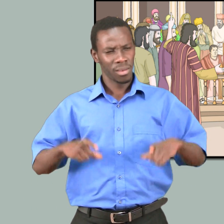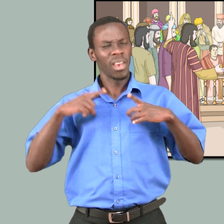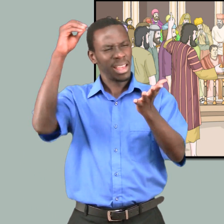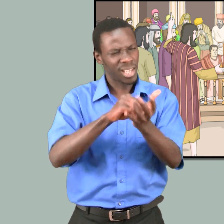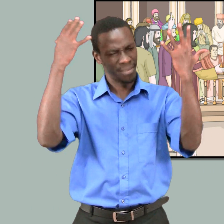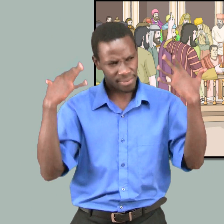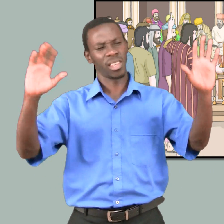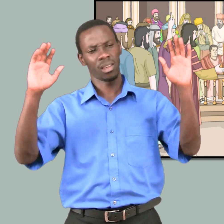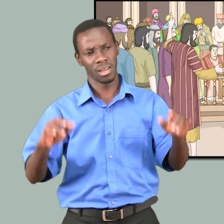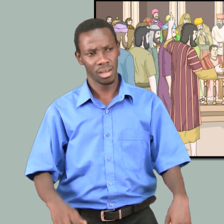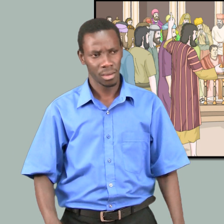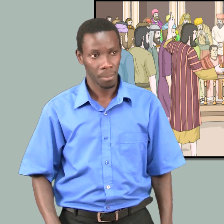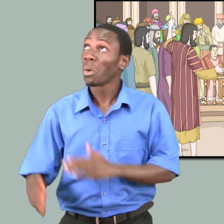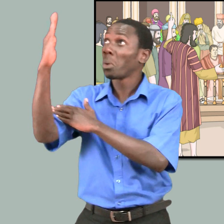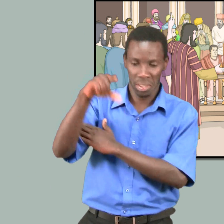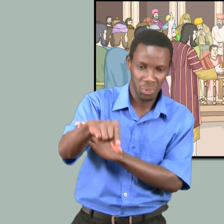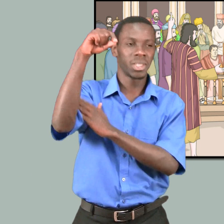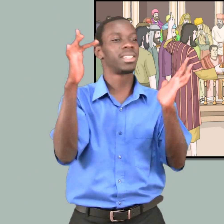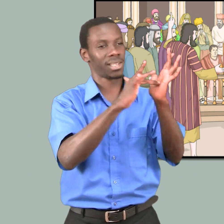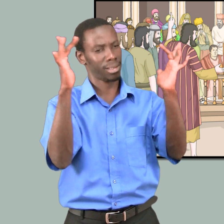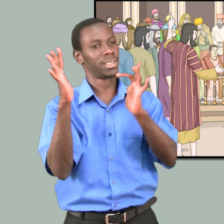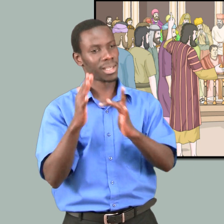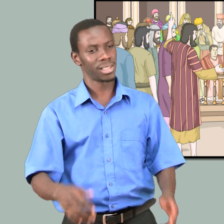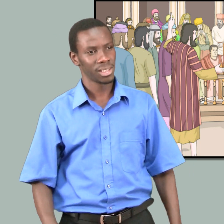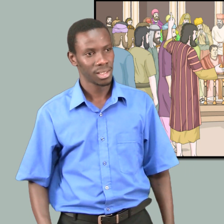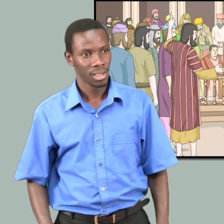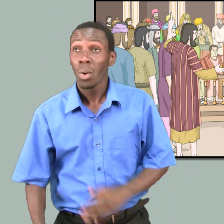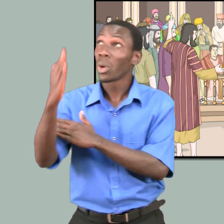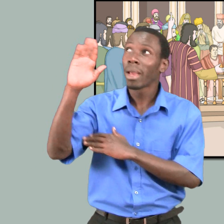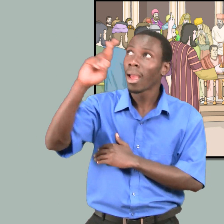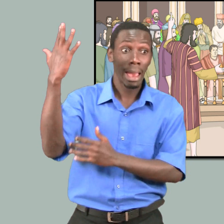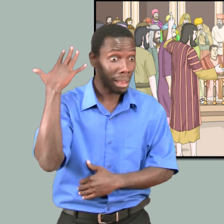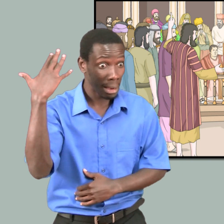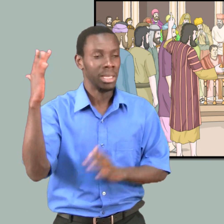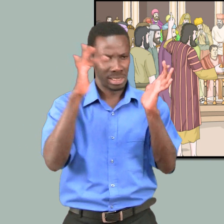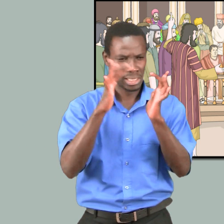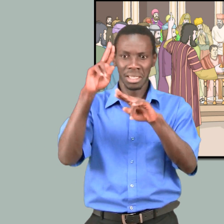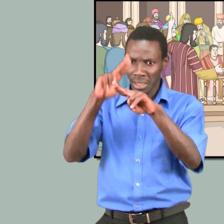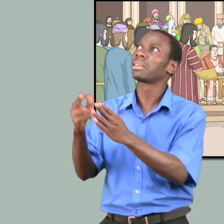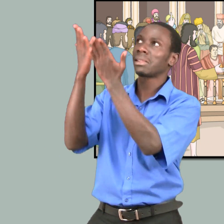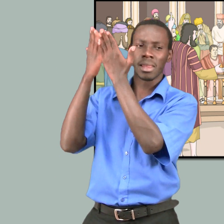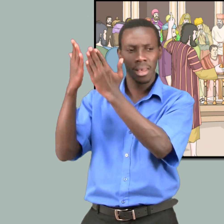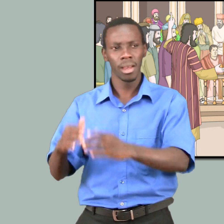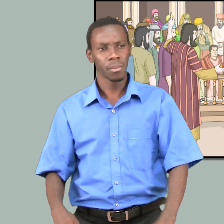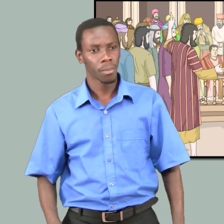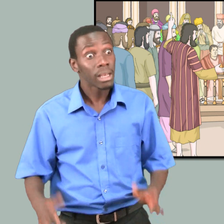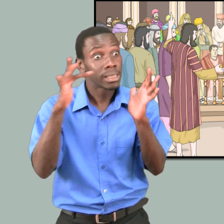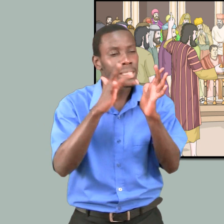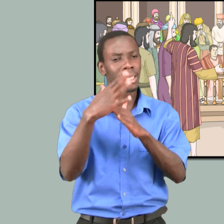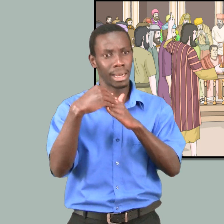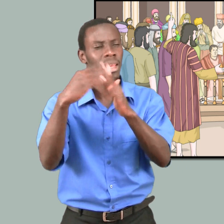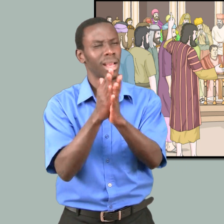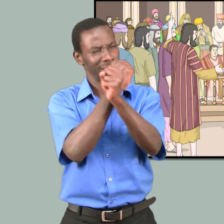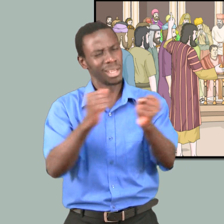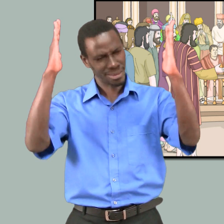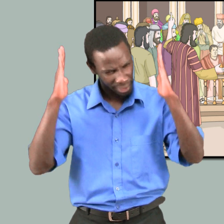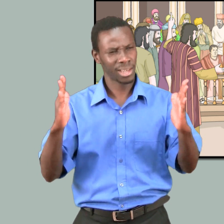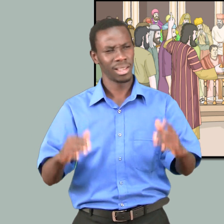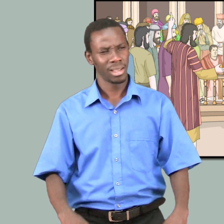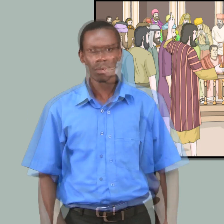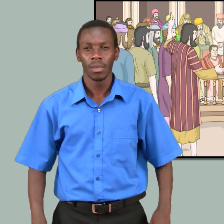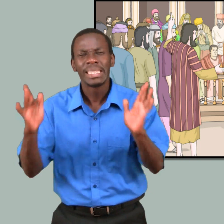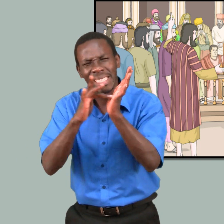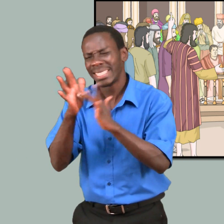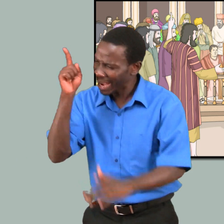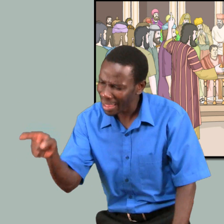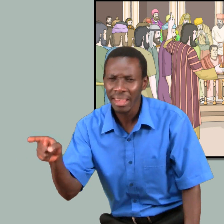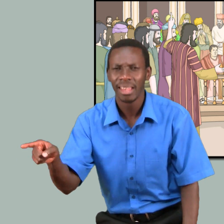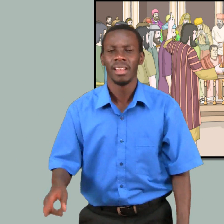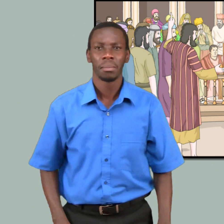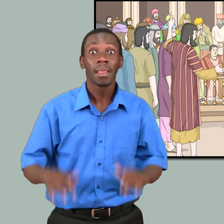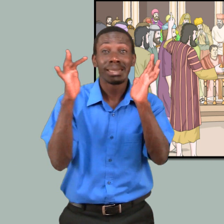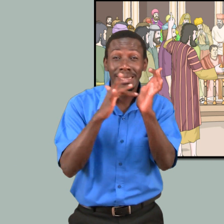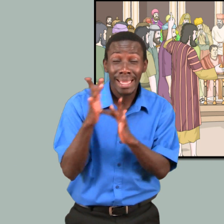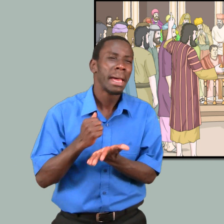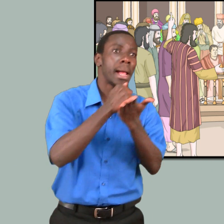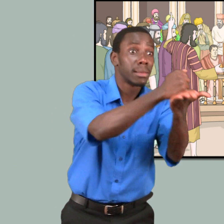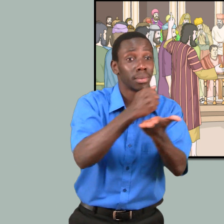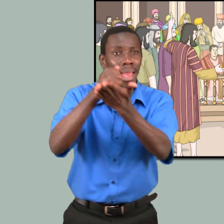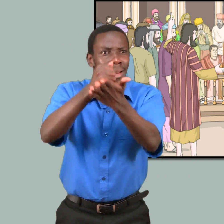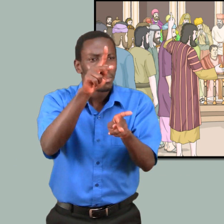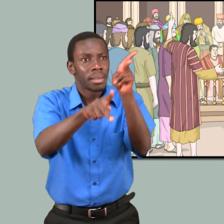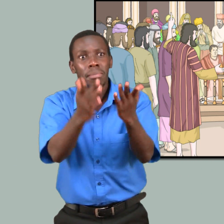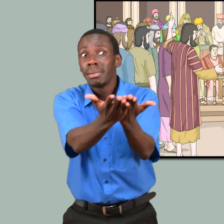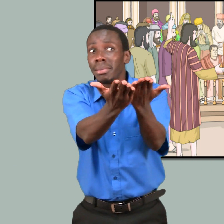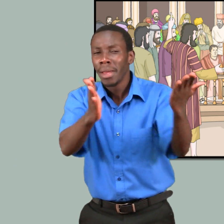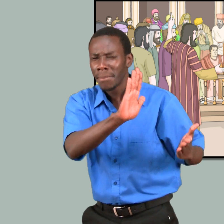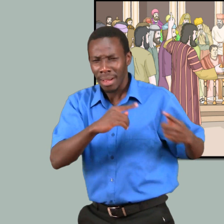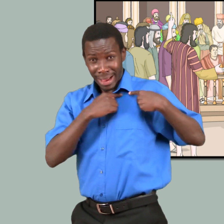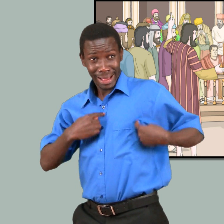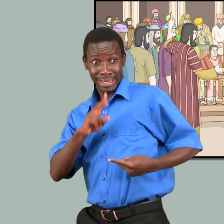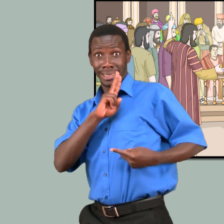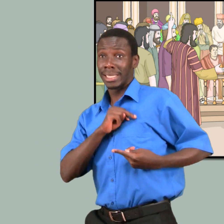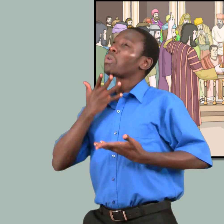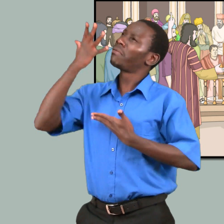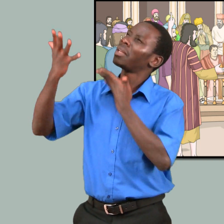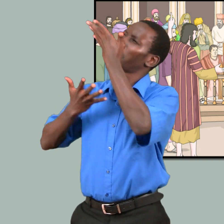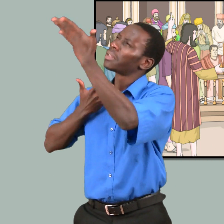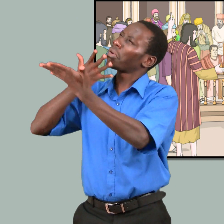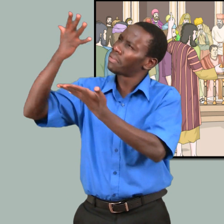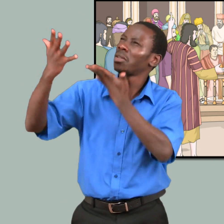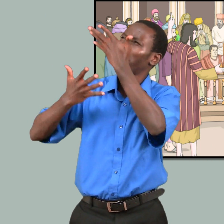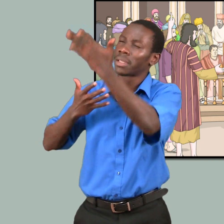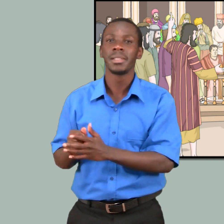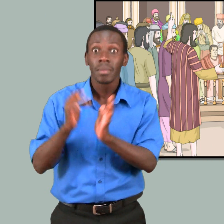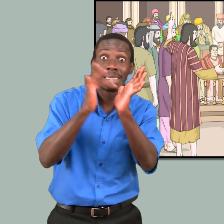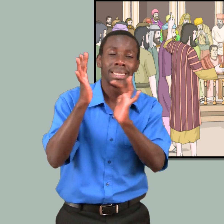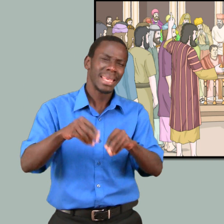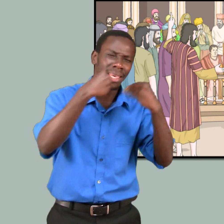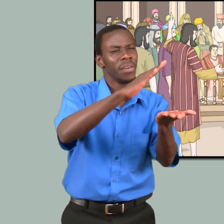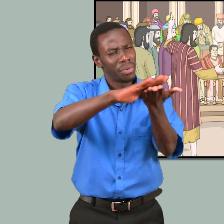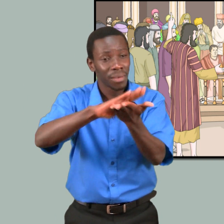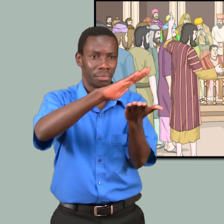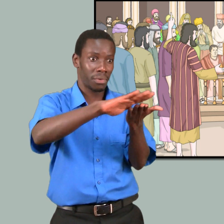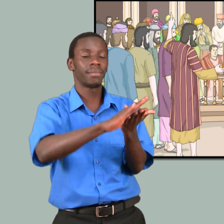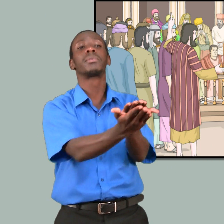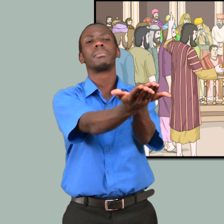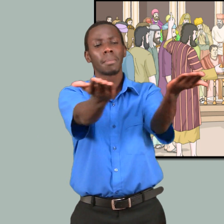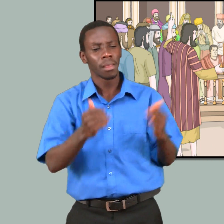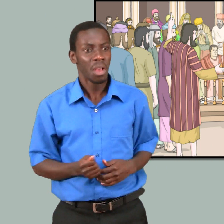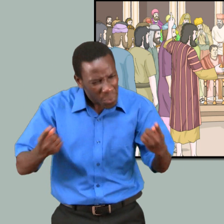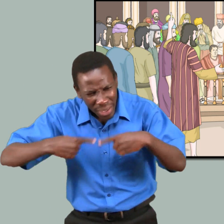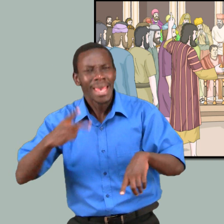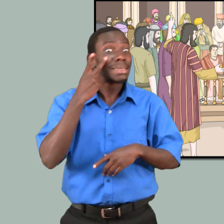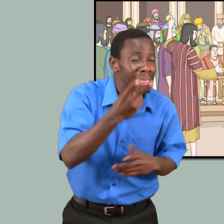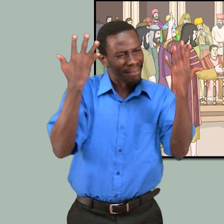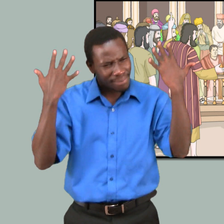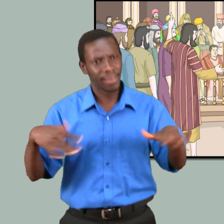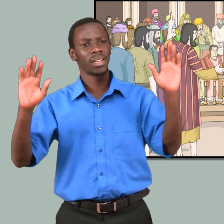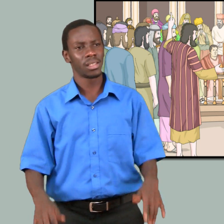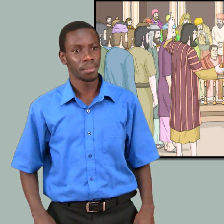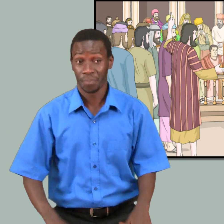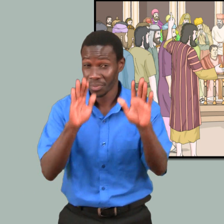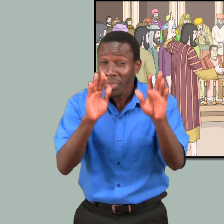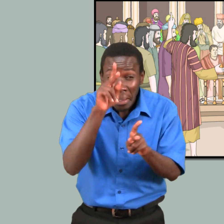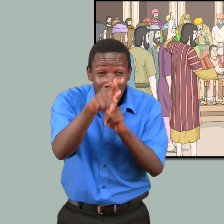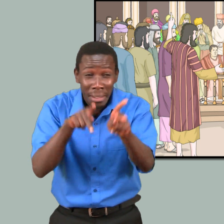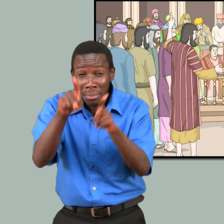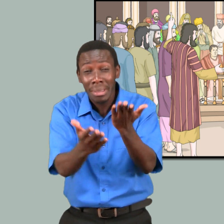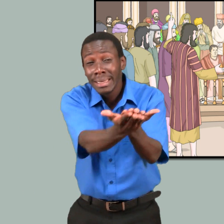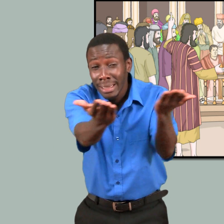God exalted Him to His right hand as Prince and Savior, in order to grant repentance and forgiveness of sins to Israel.